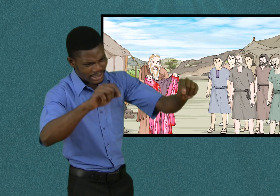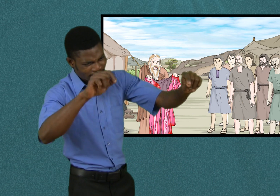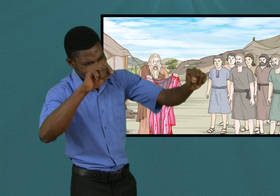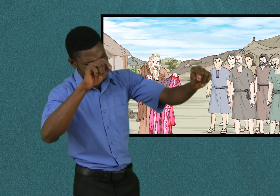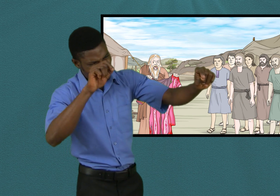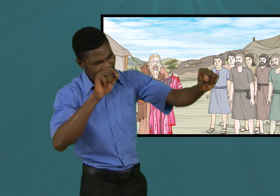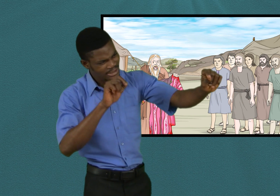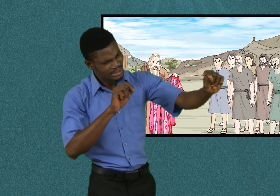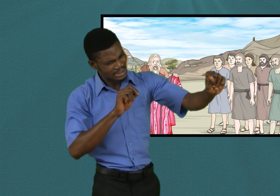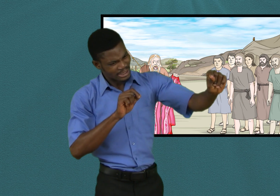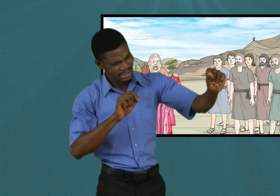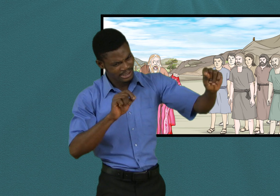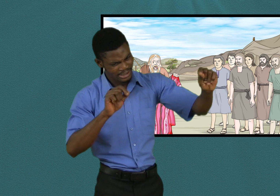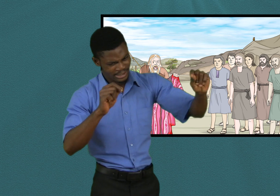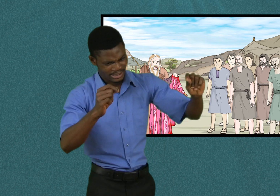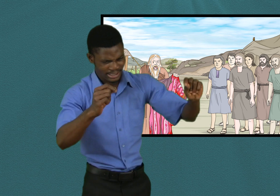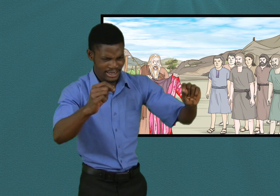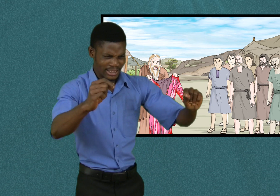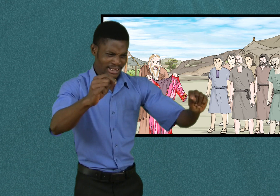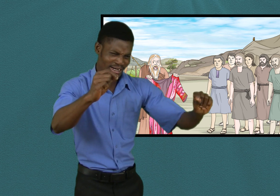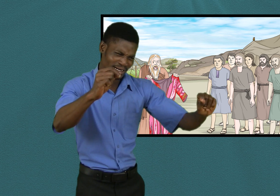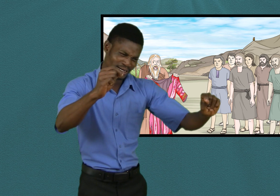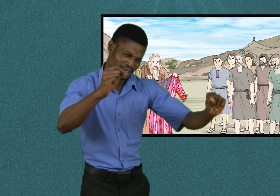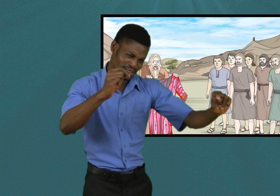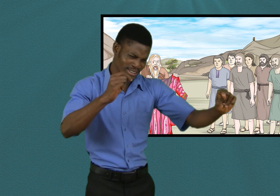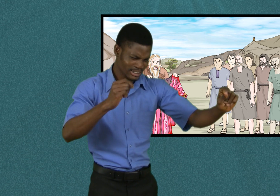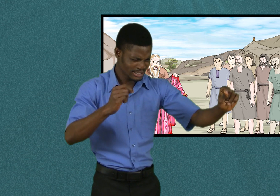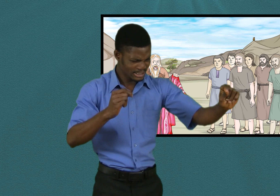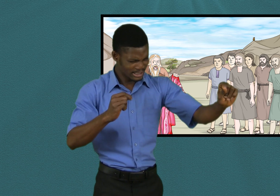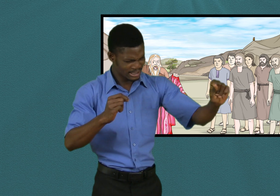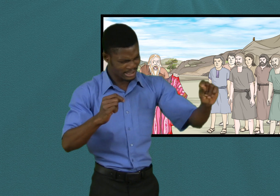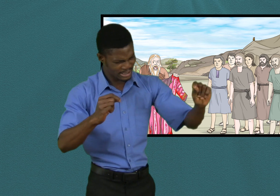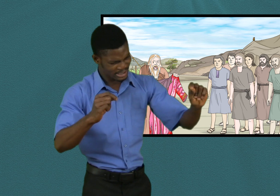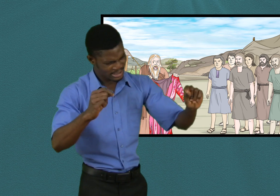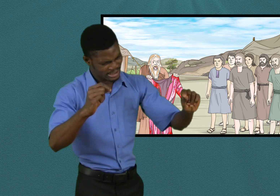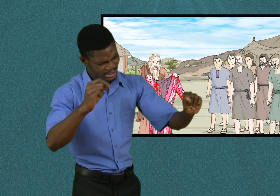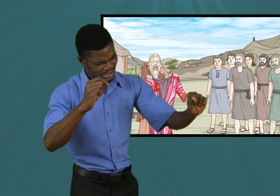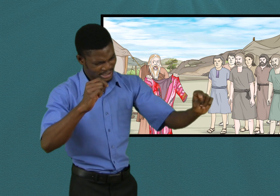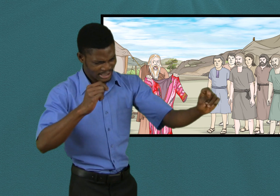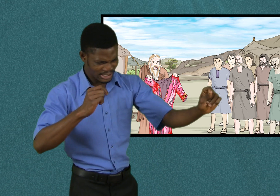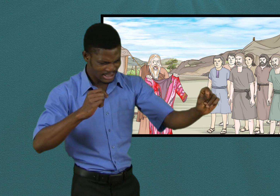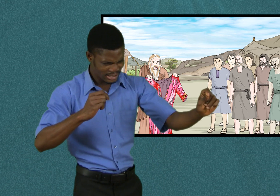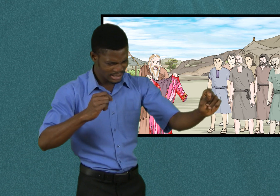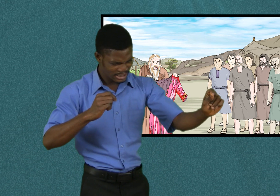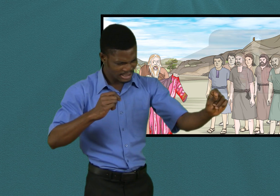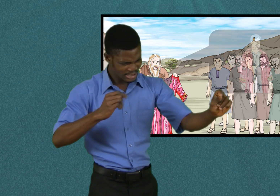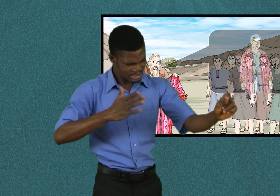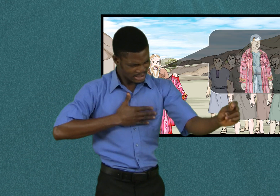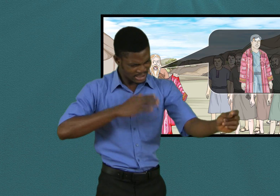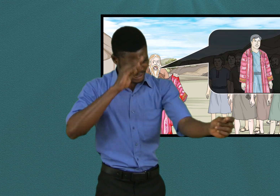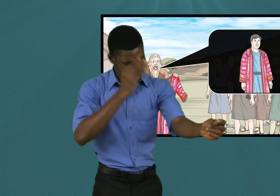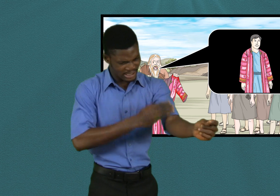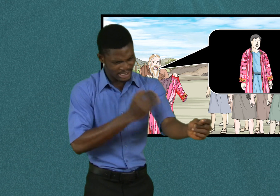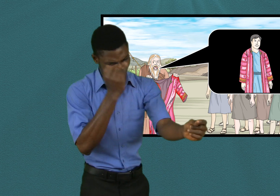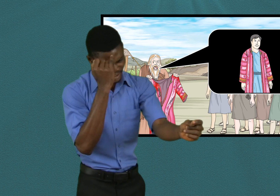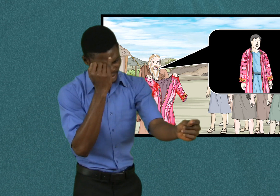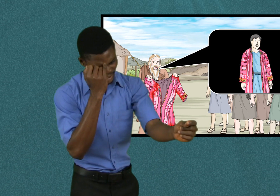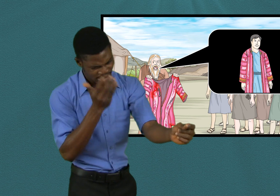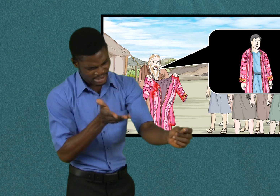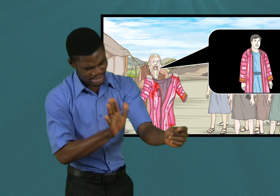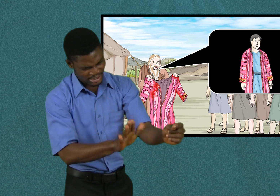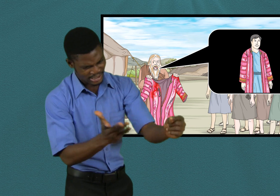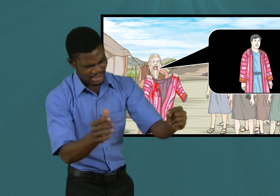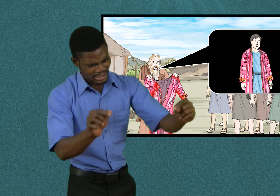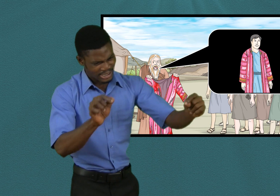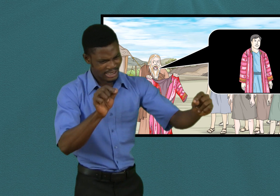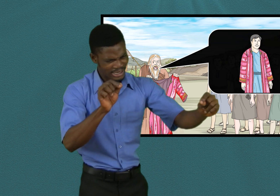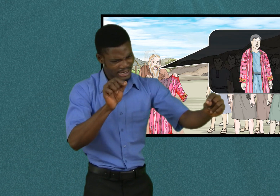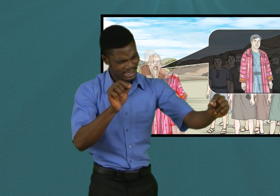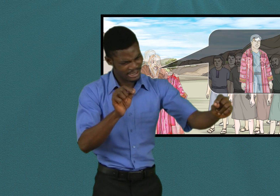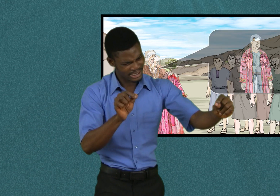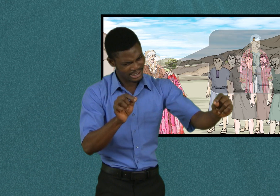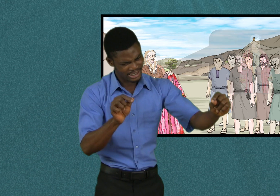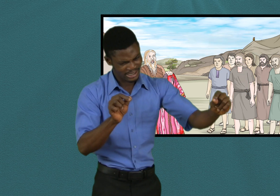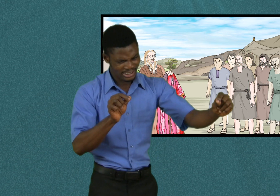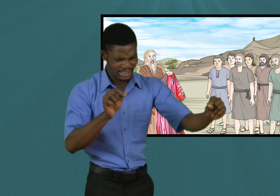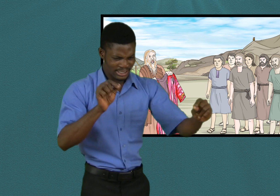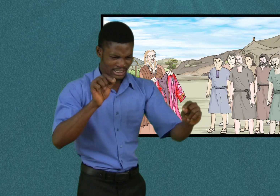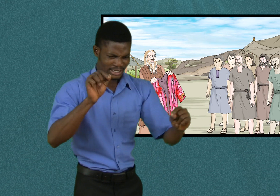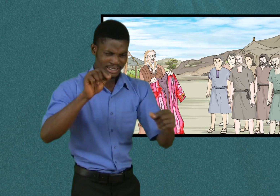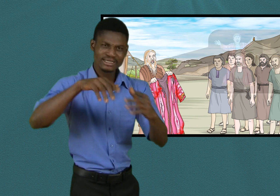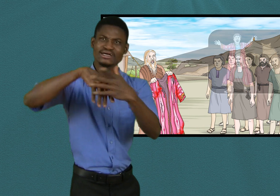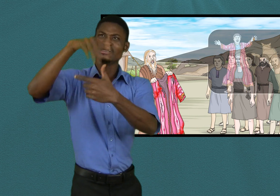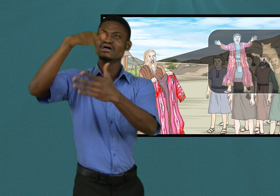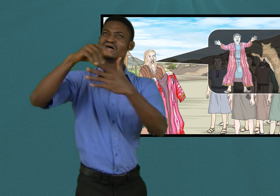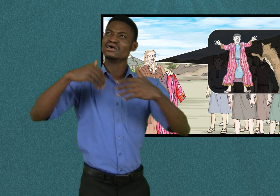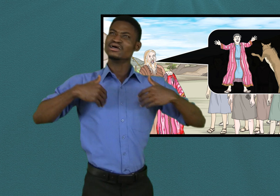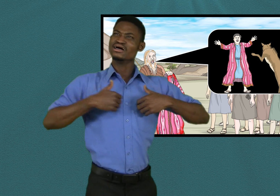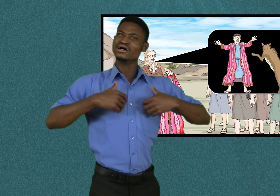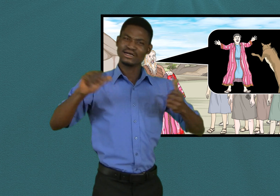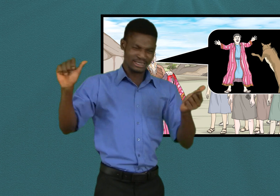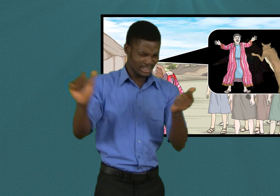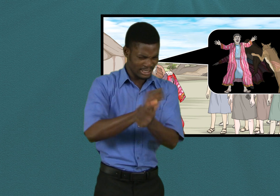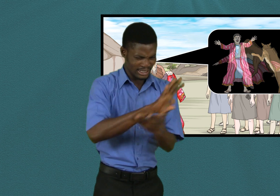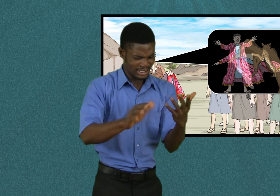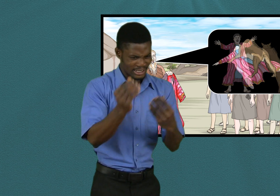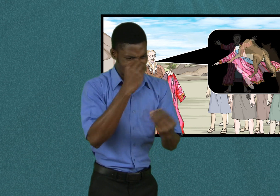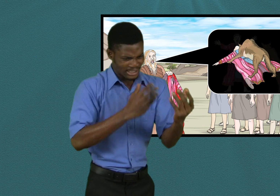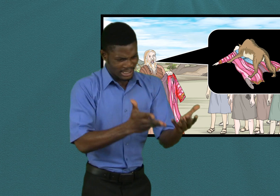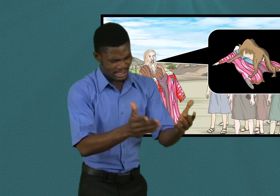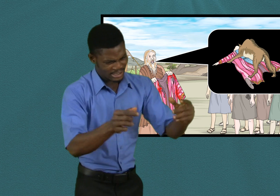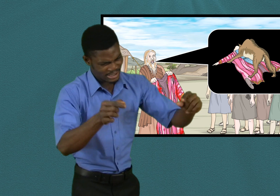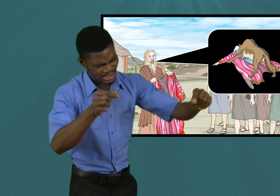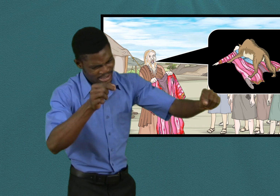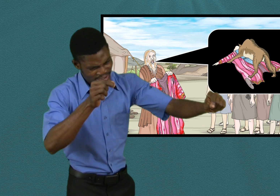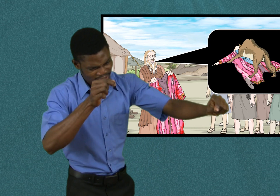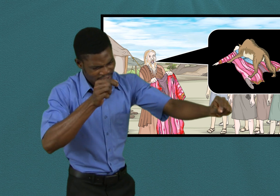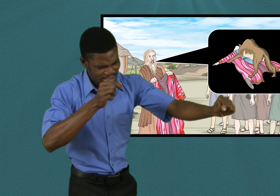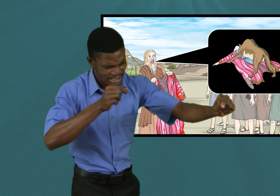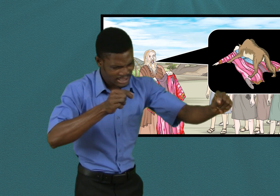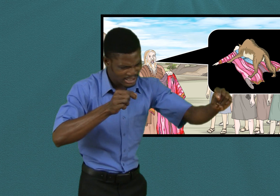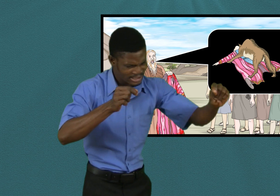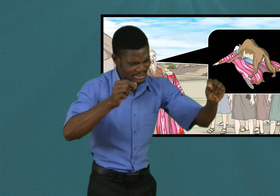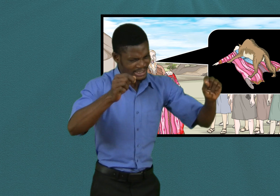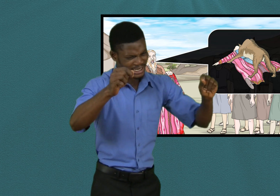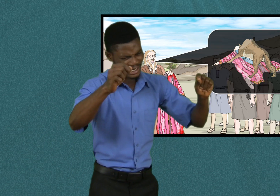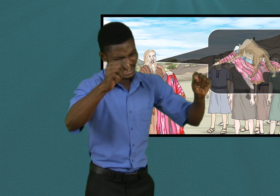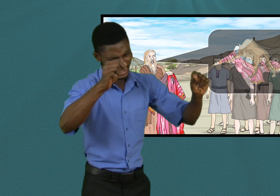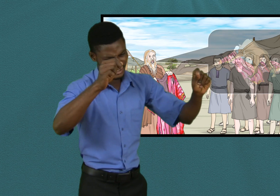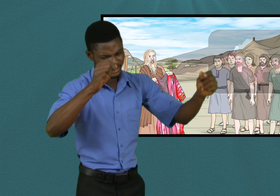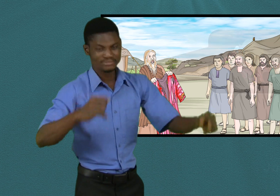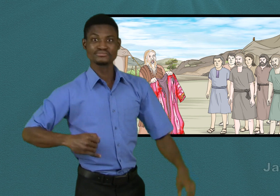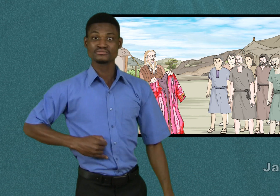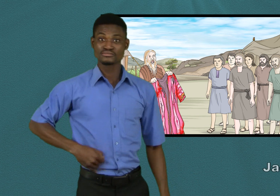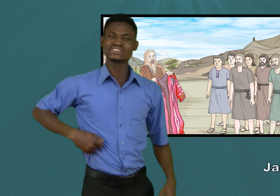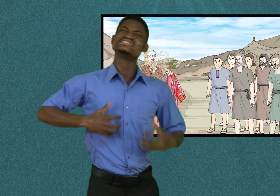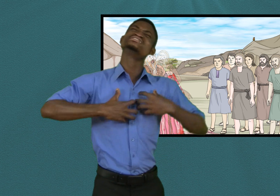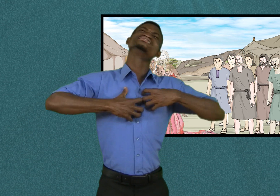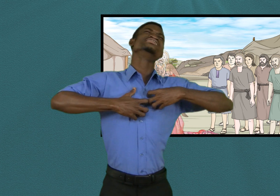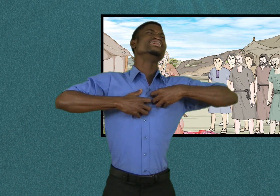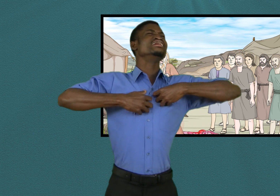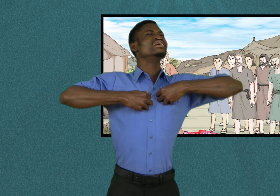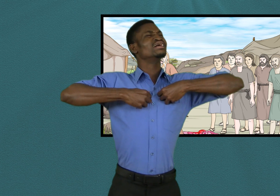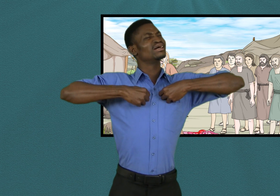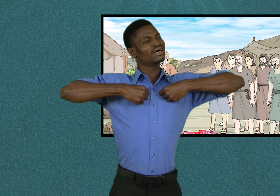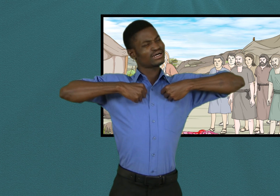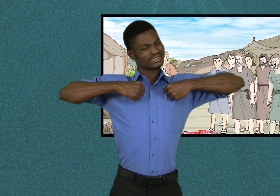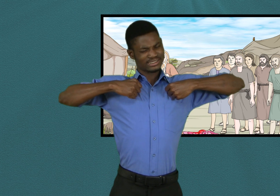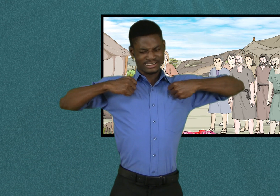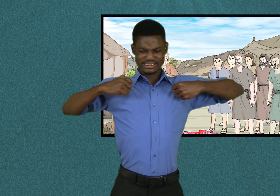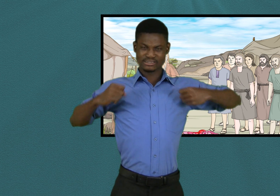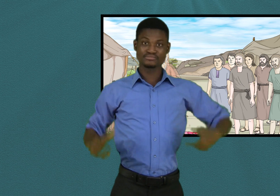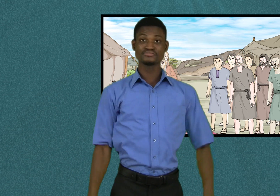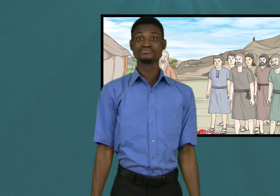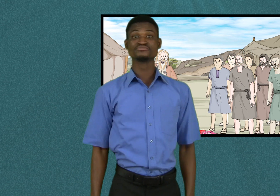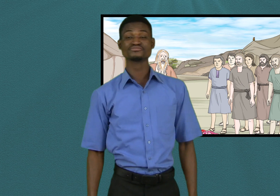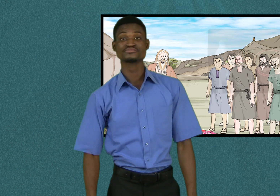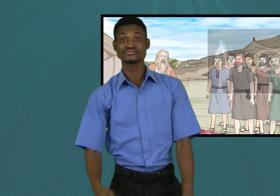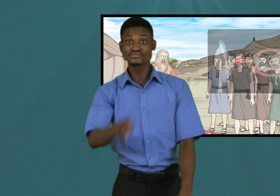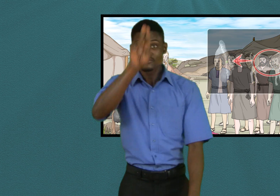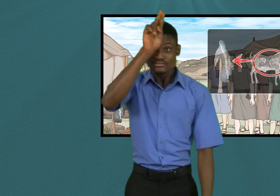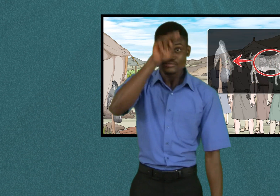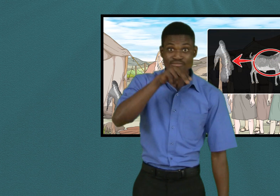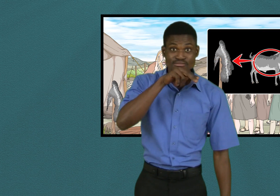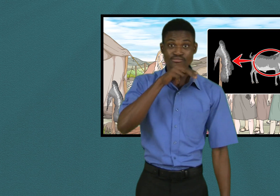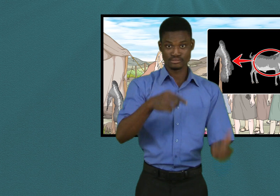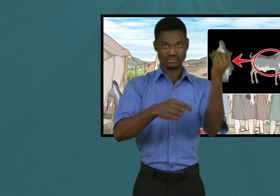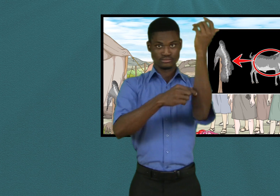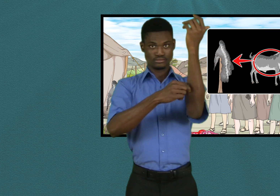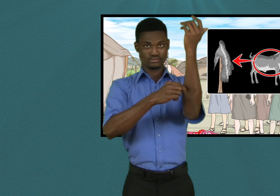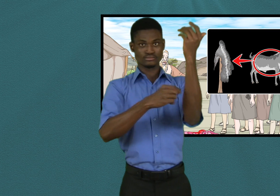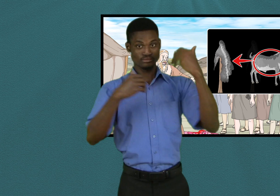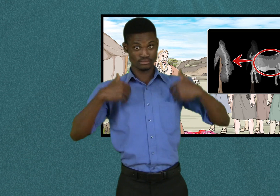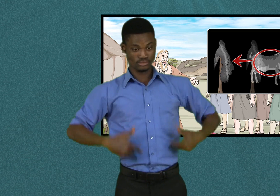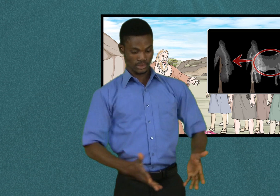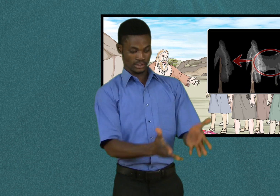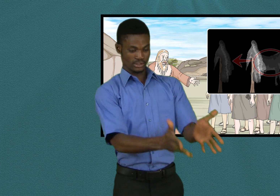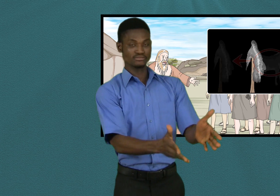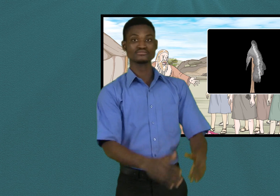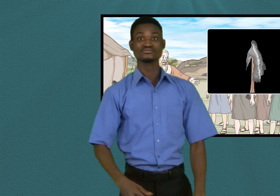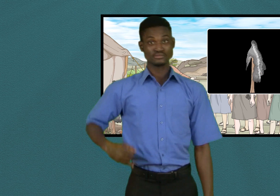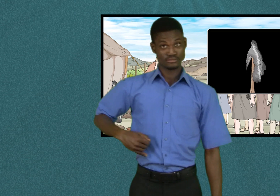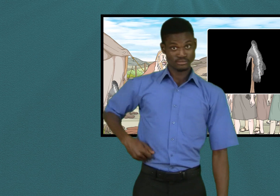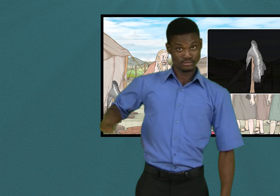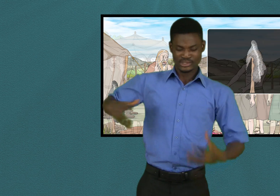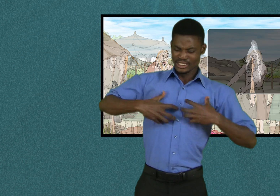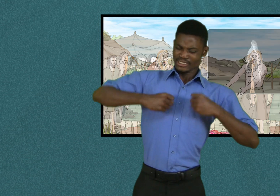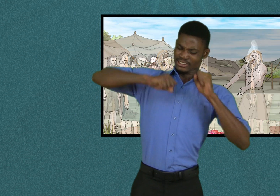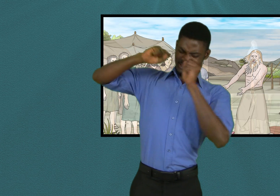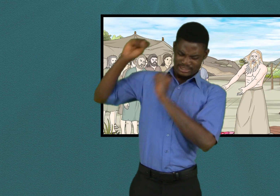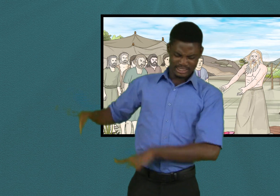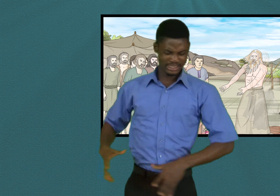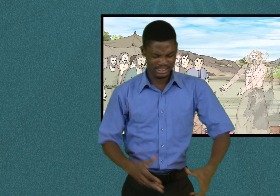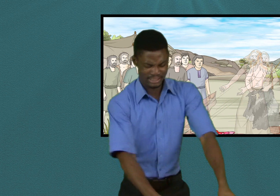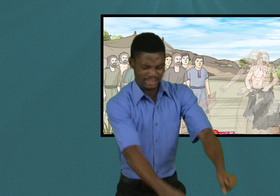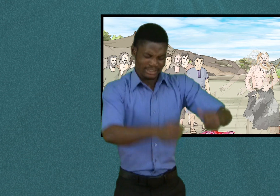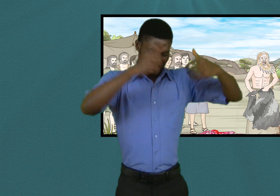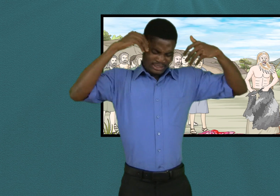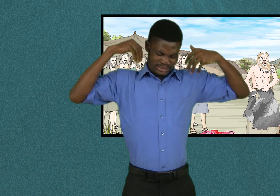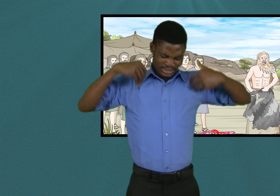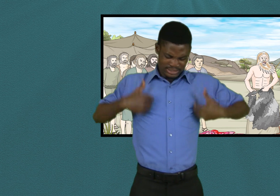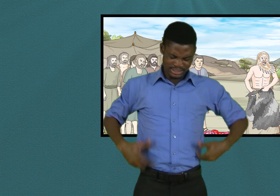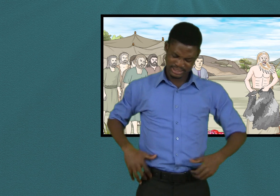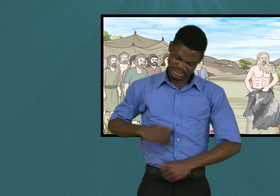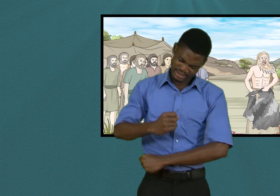His father recognized it and said, “It is my son’s robe! A vicious animal has devoured him. Joseph has surely been torn to pieces!”